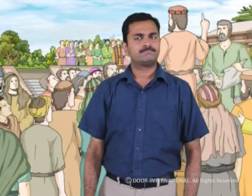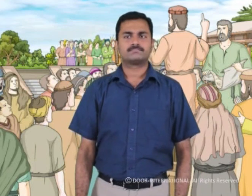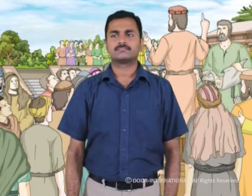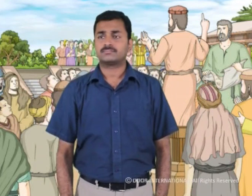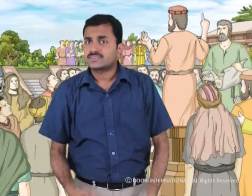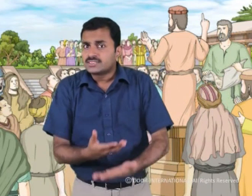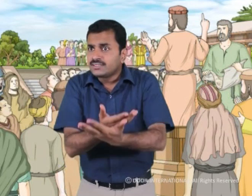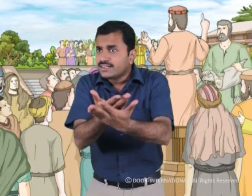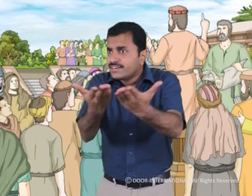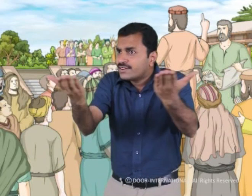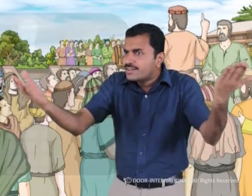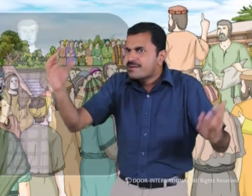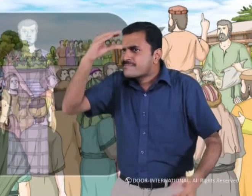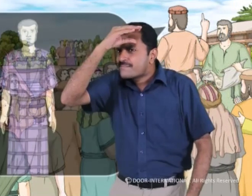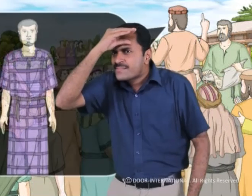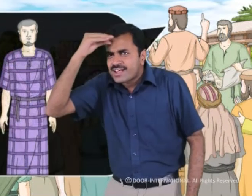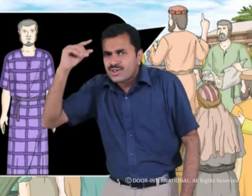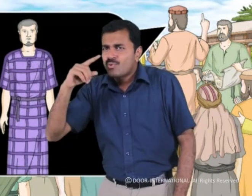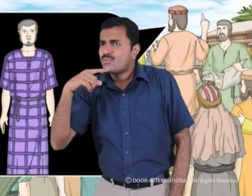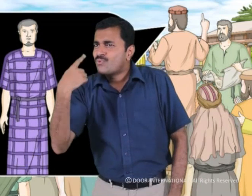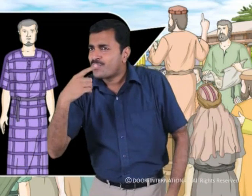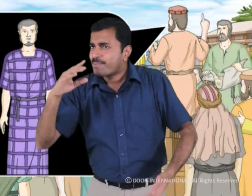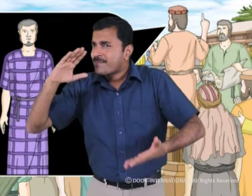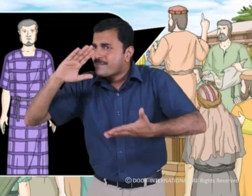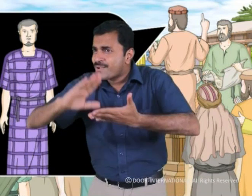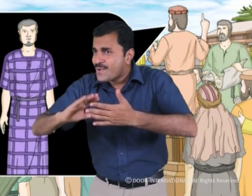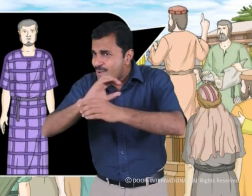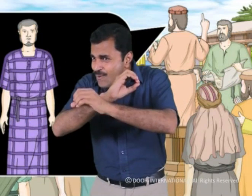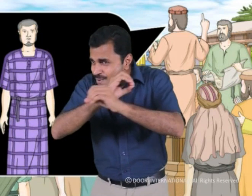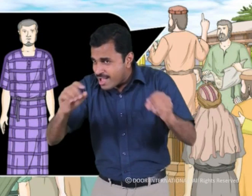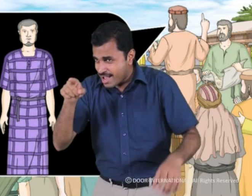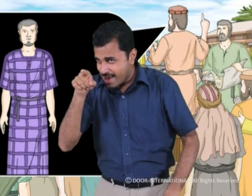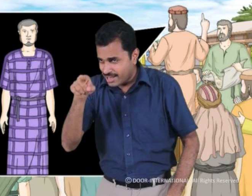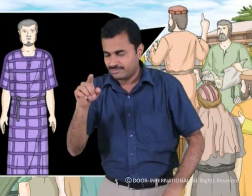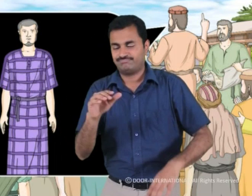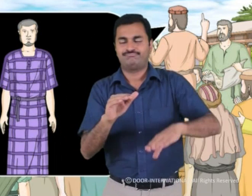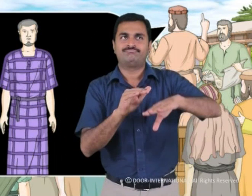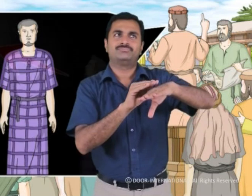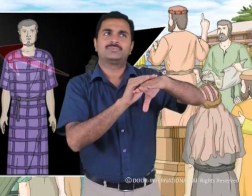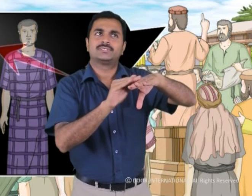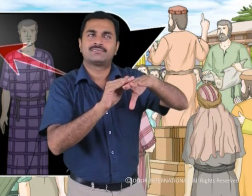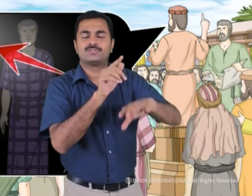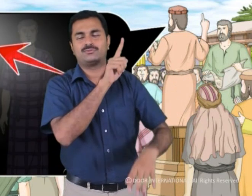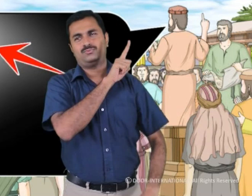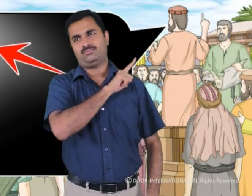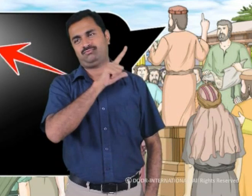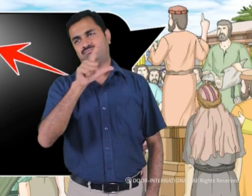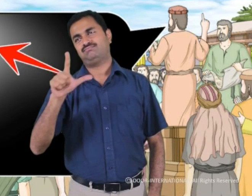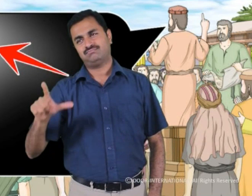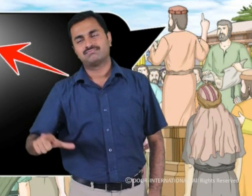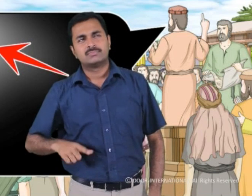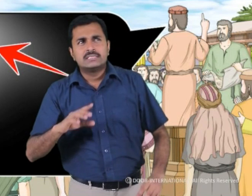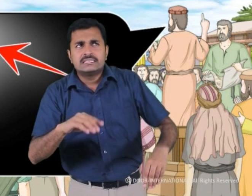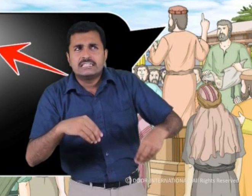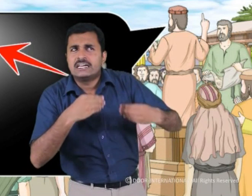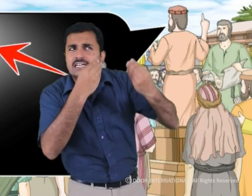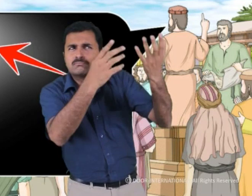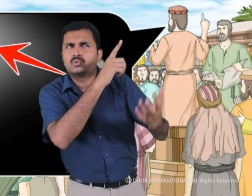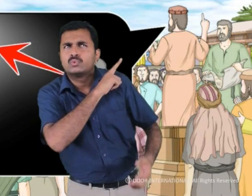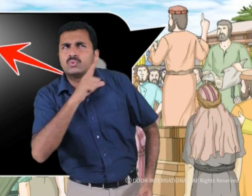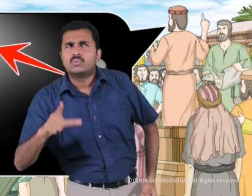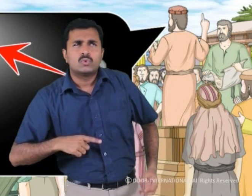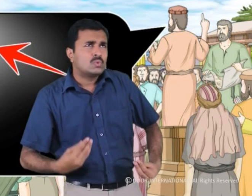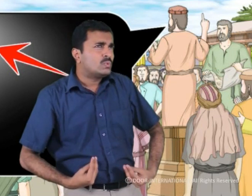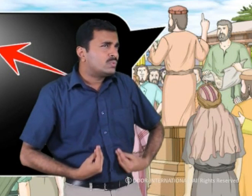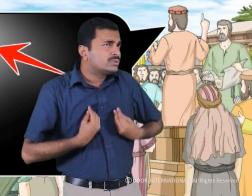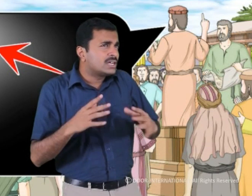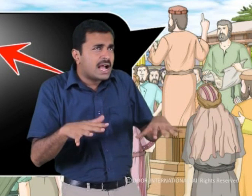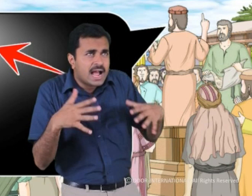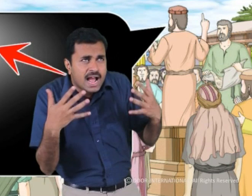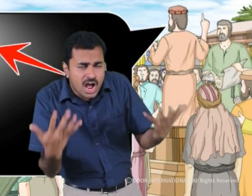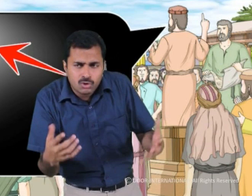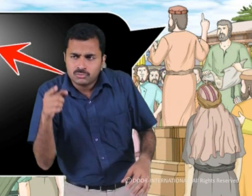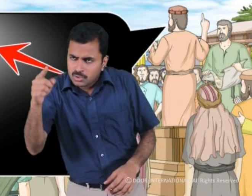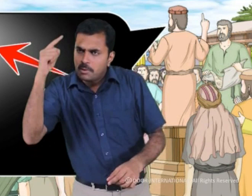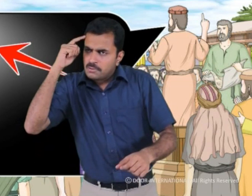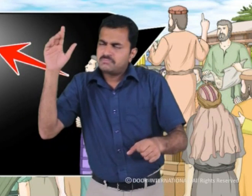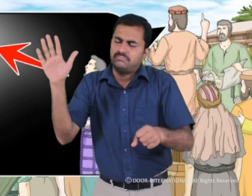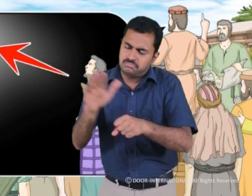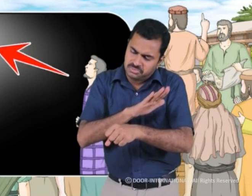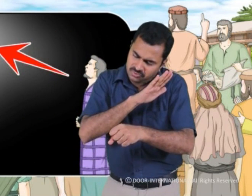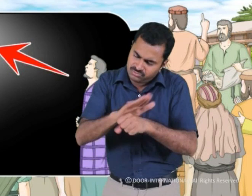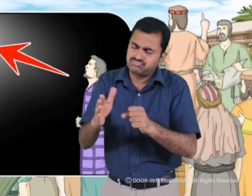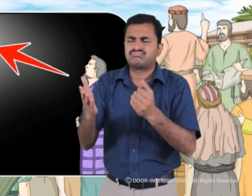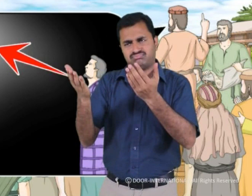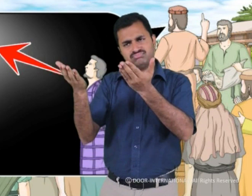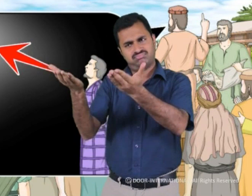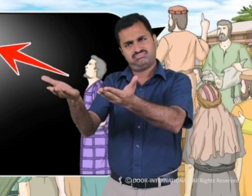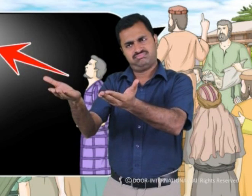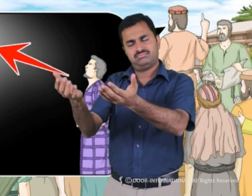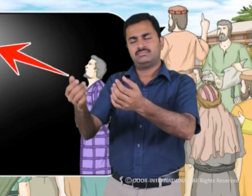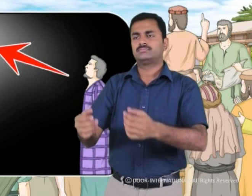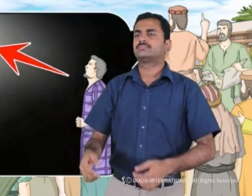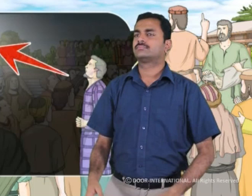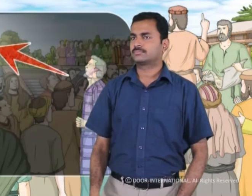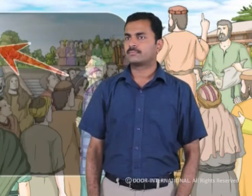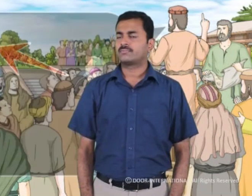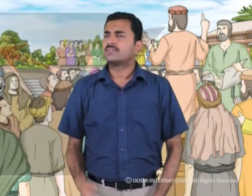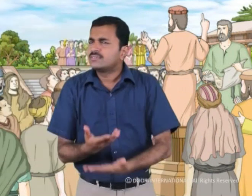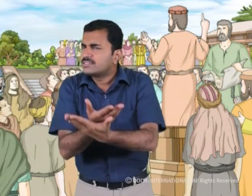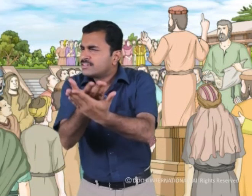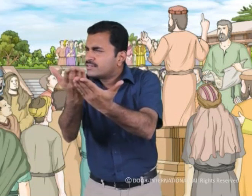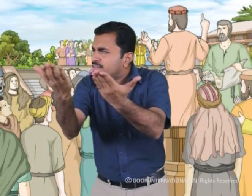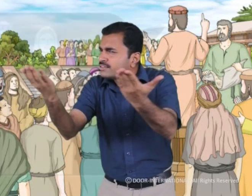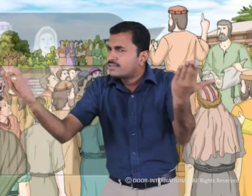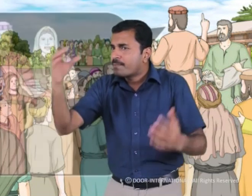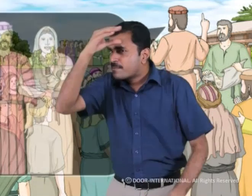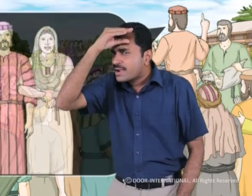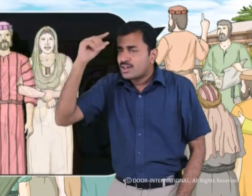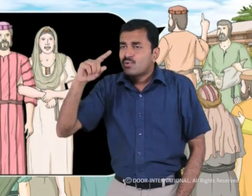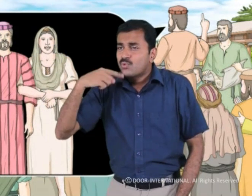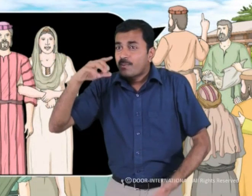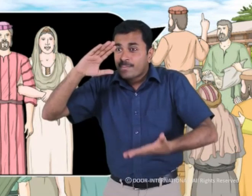The unmarried man is concerned about the work of the Lord, how he can please the Lord.